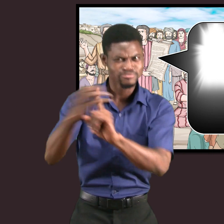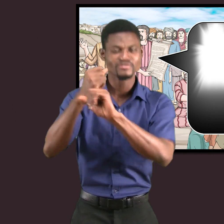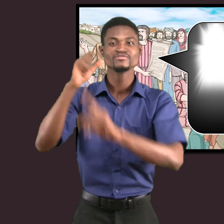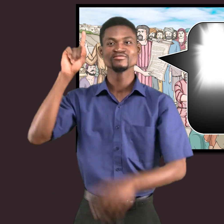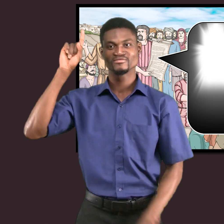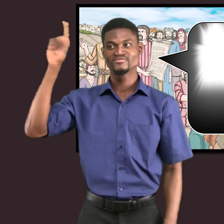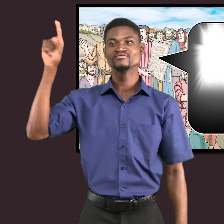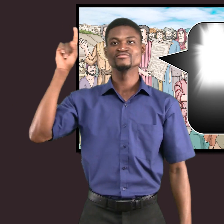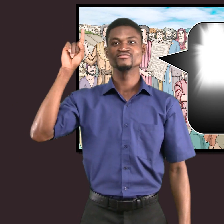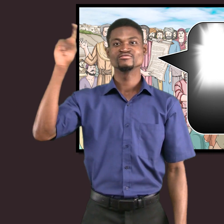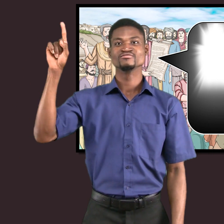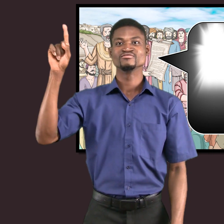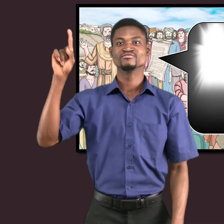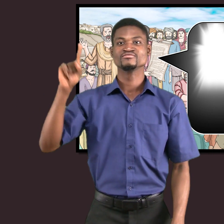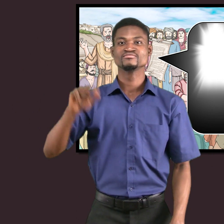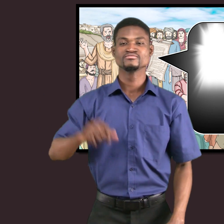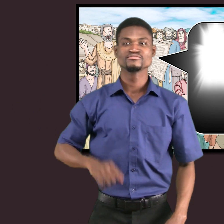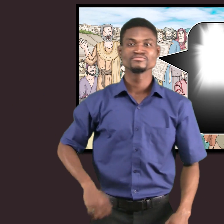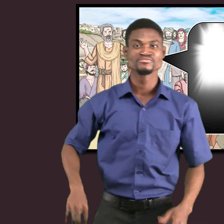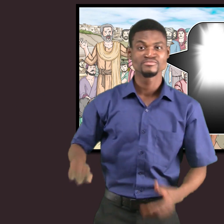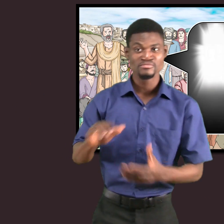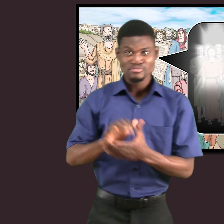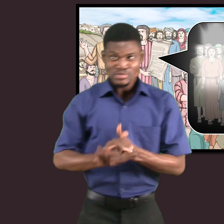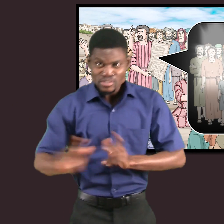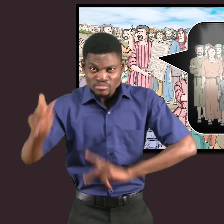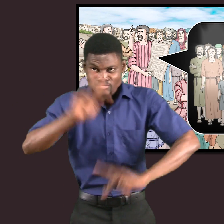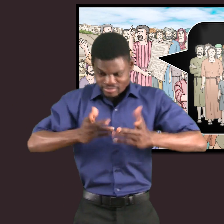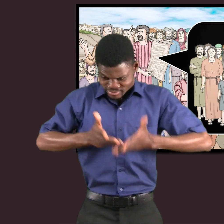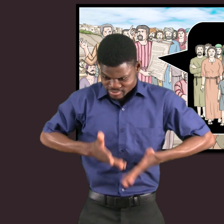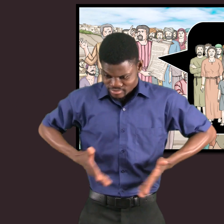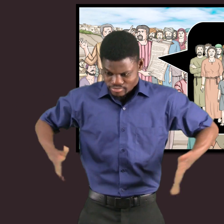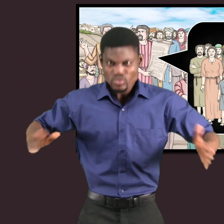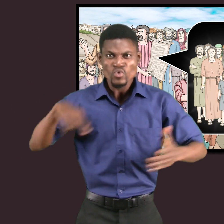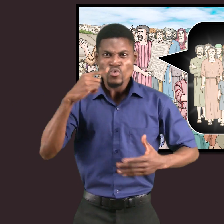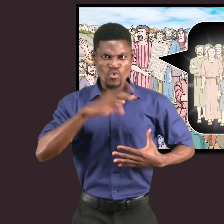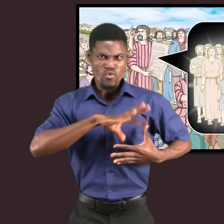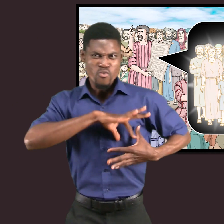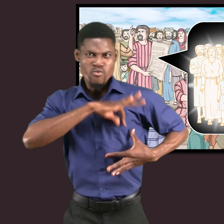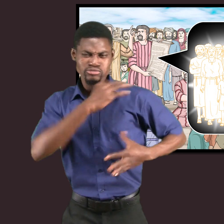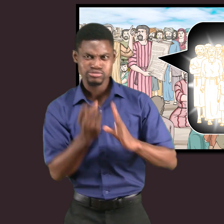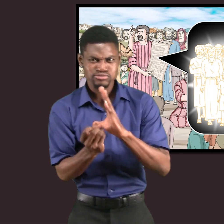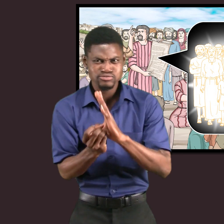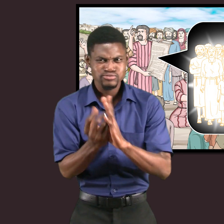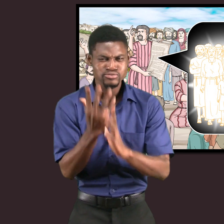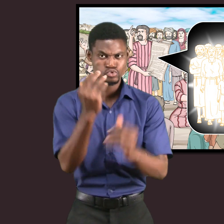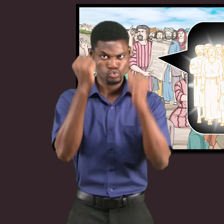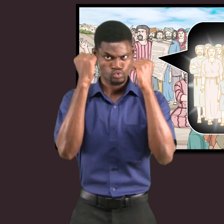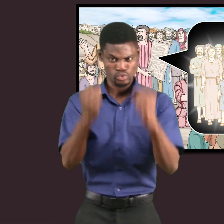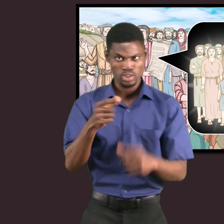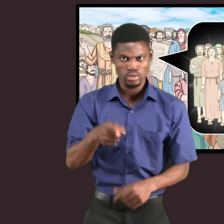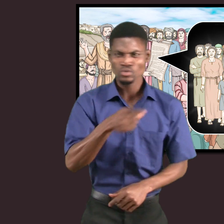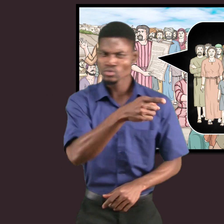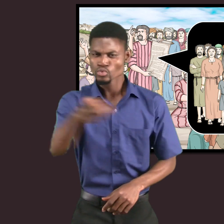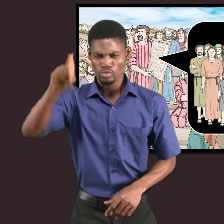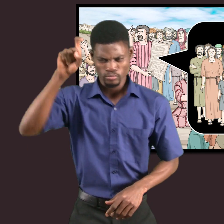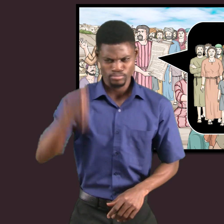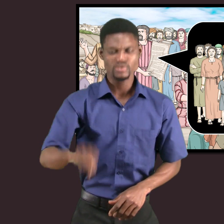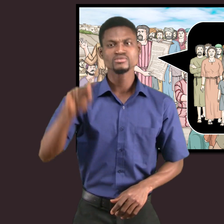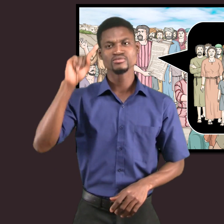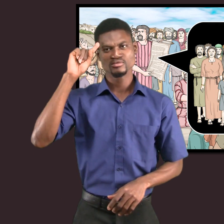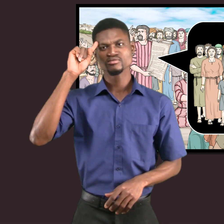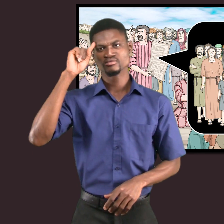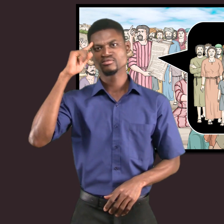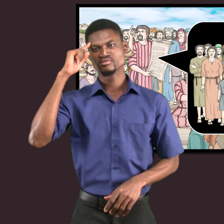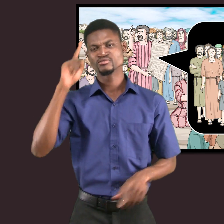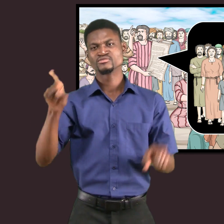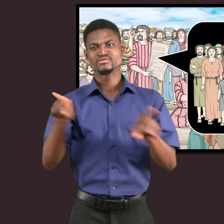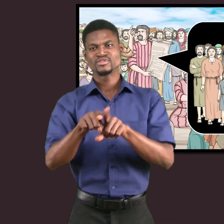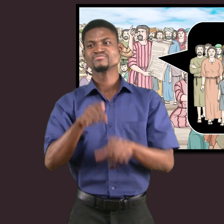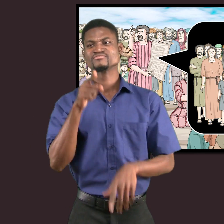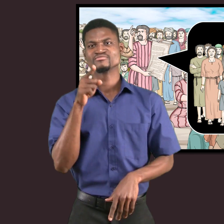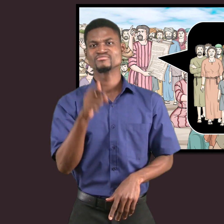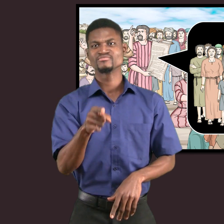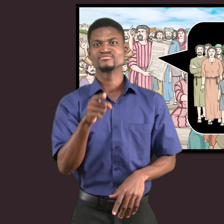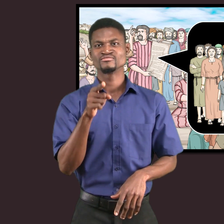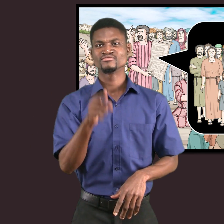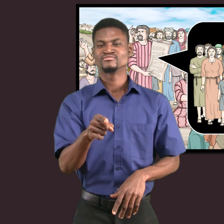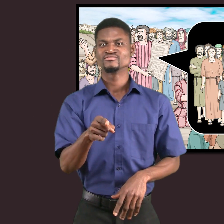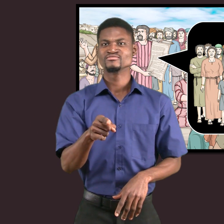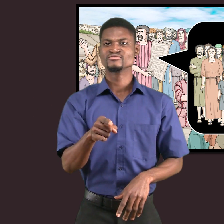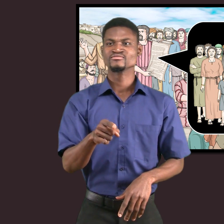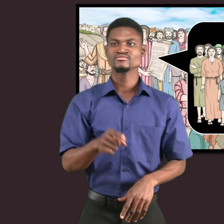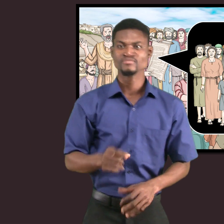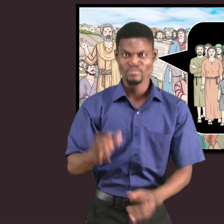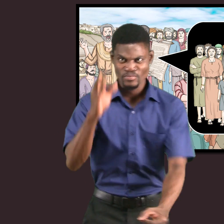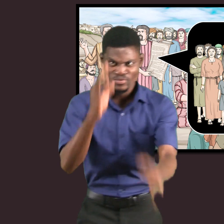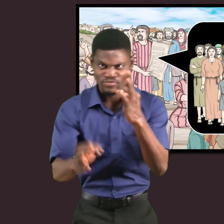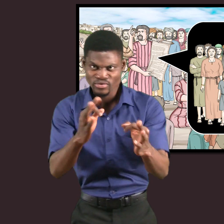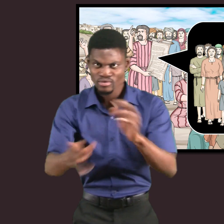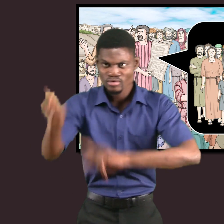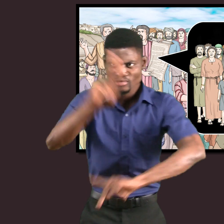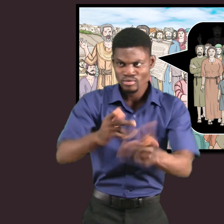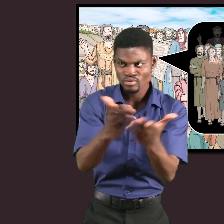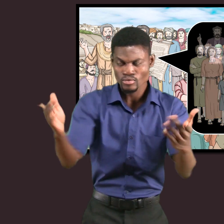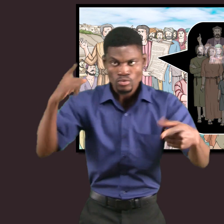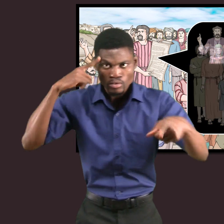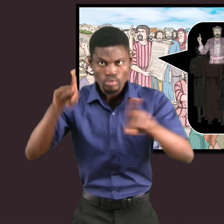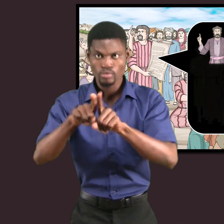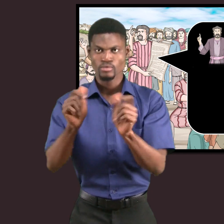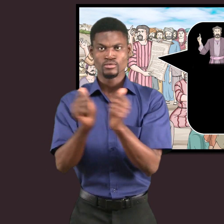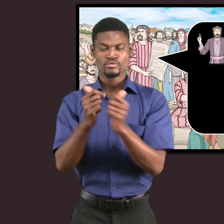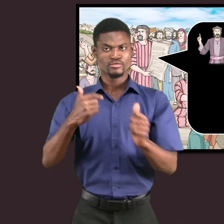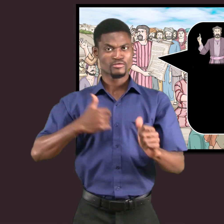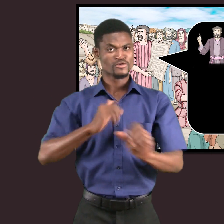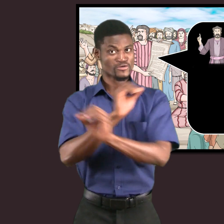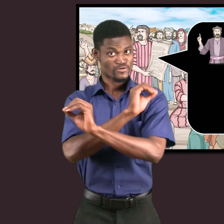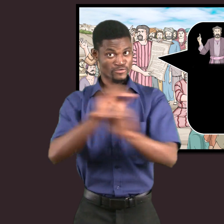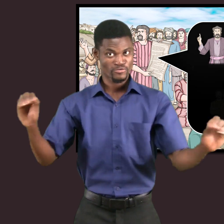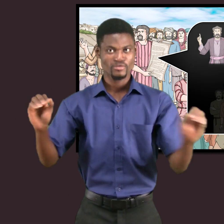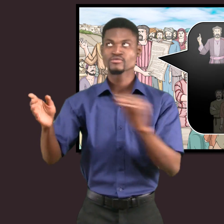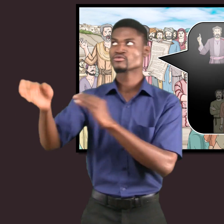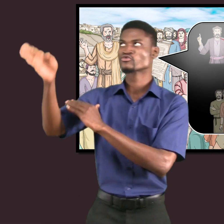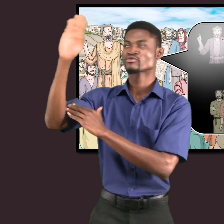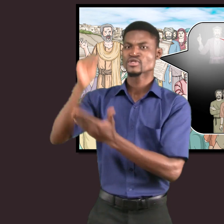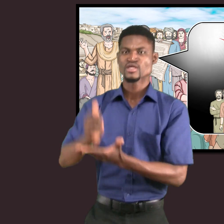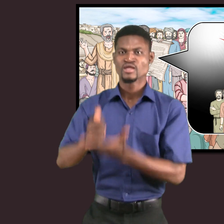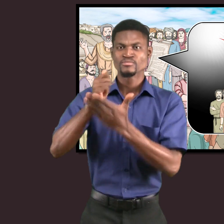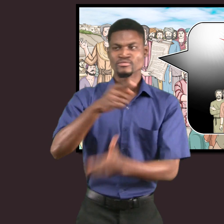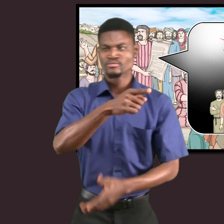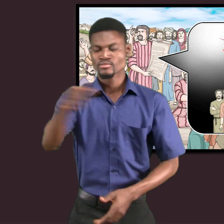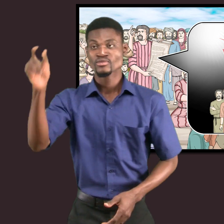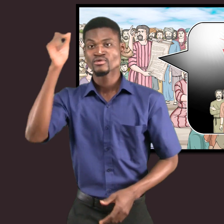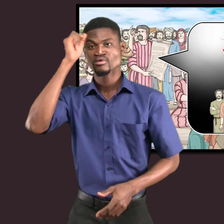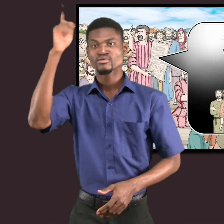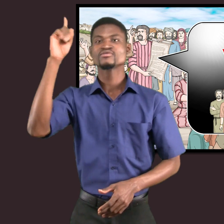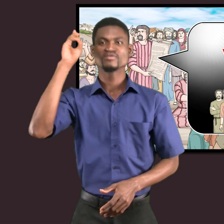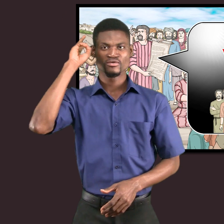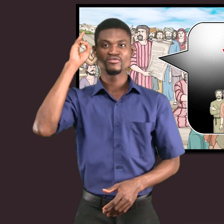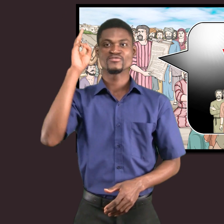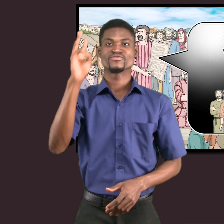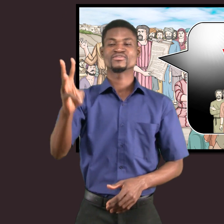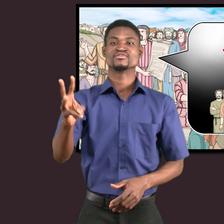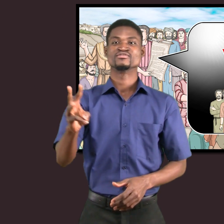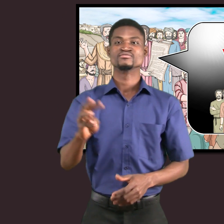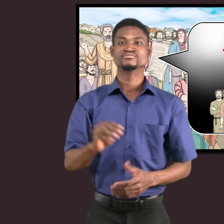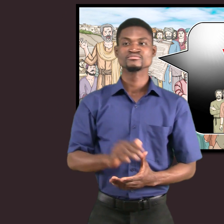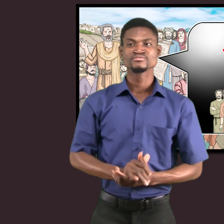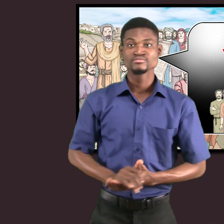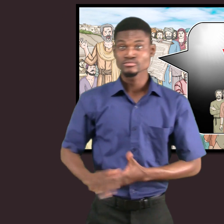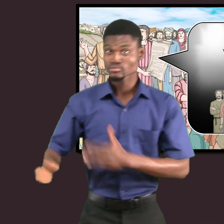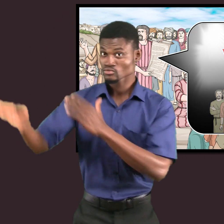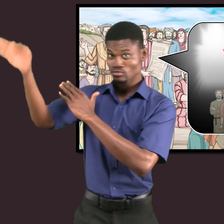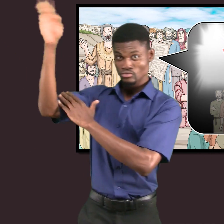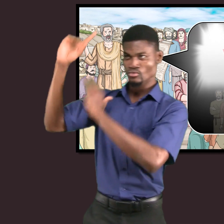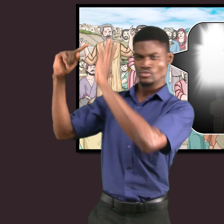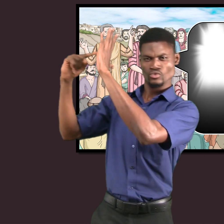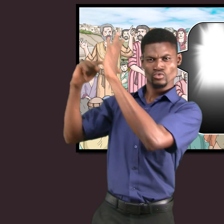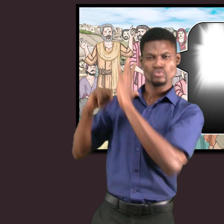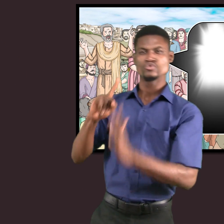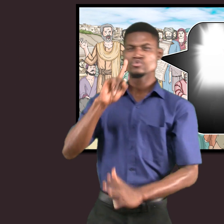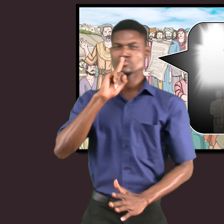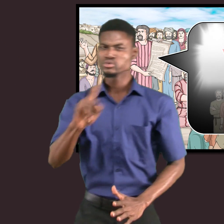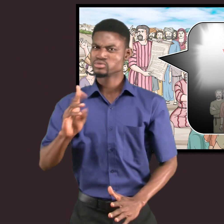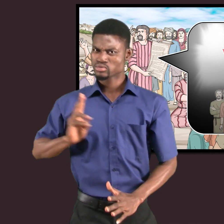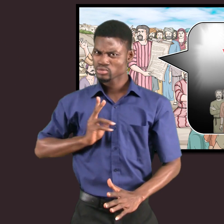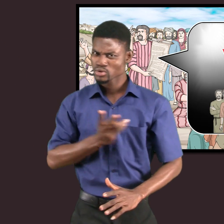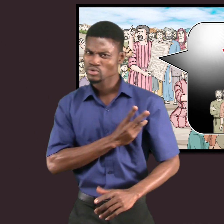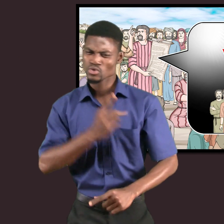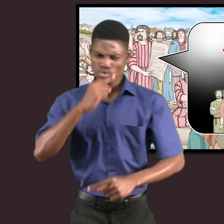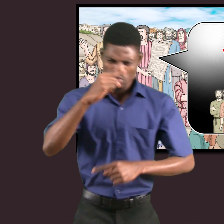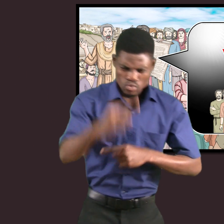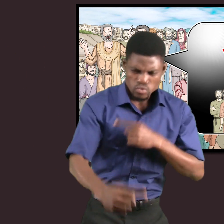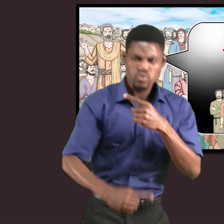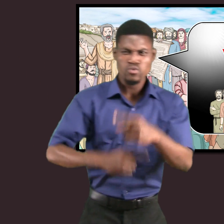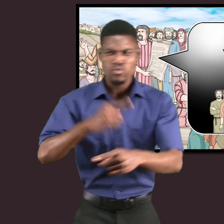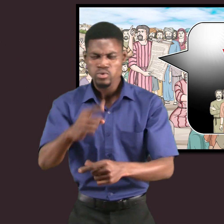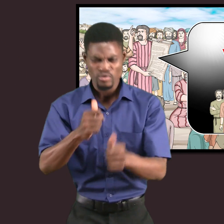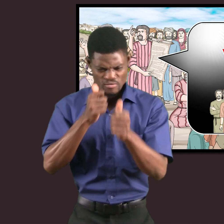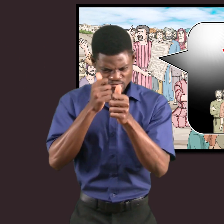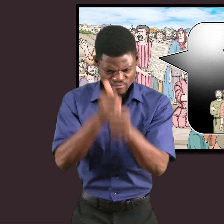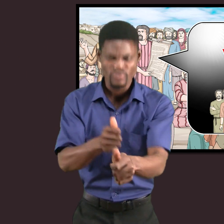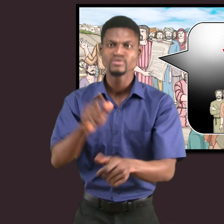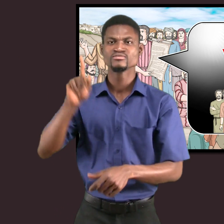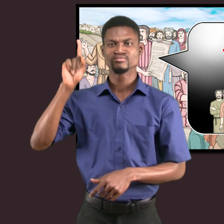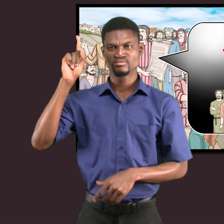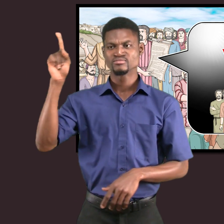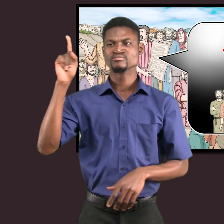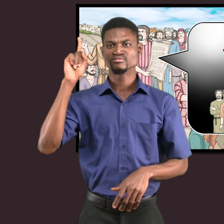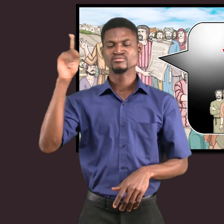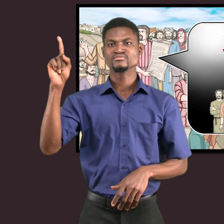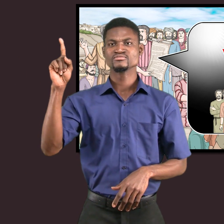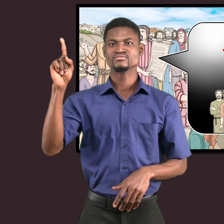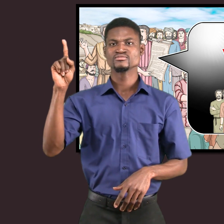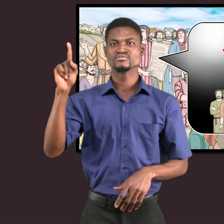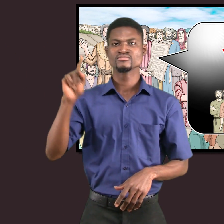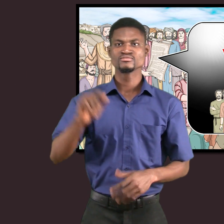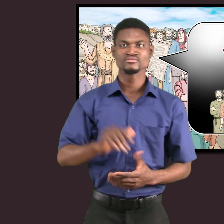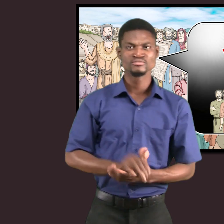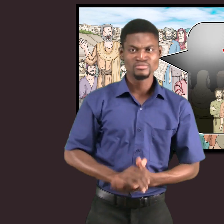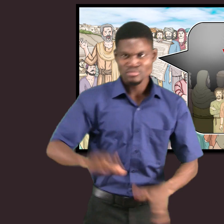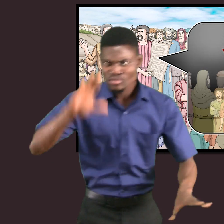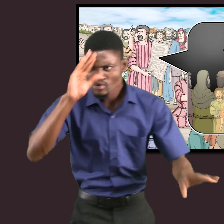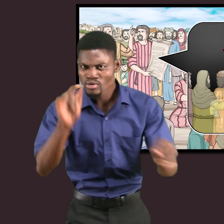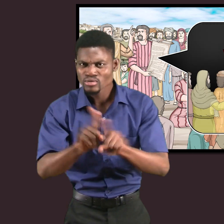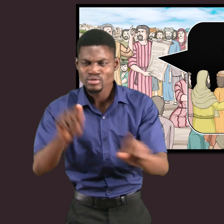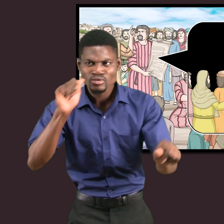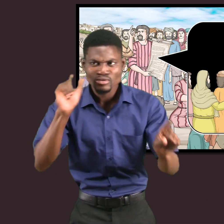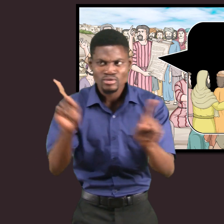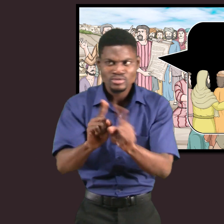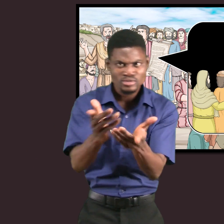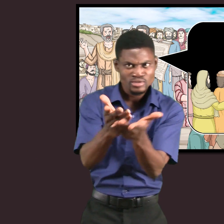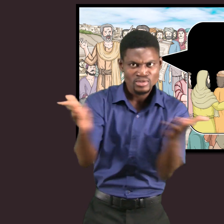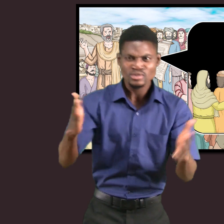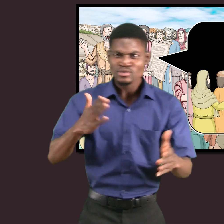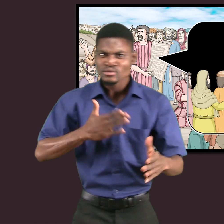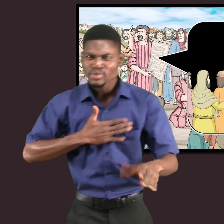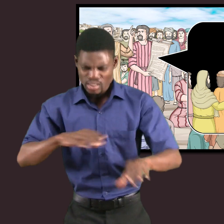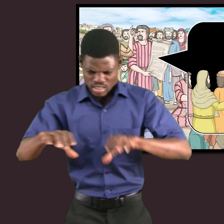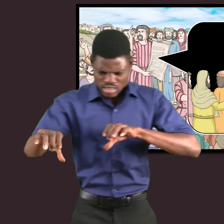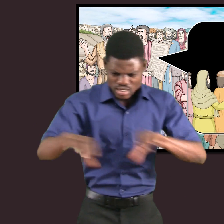All of us who are mature should embrace this point of view. And if you think differently about some issue, God will reveal this to you as well. Nevertheless, we must live up to what we have already attained.